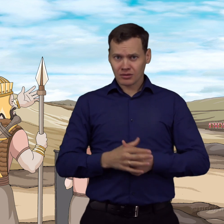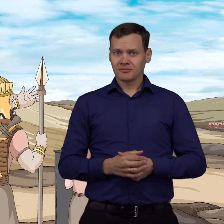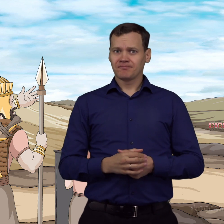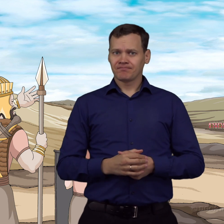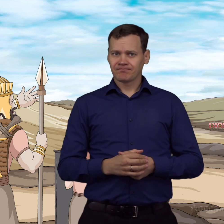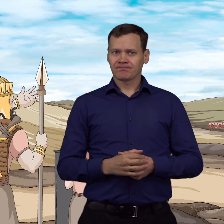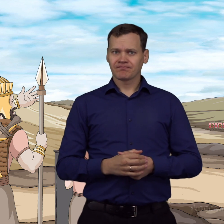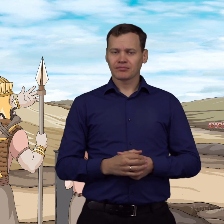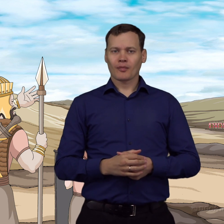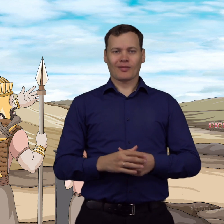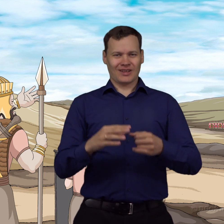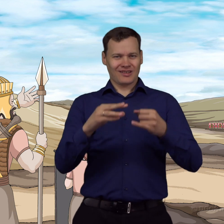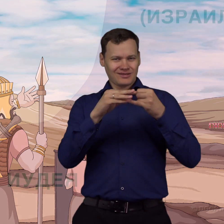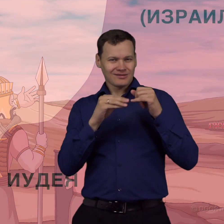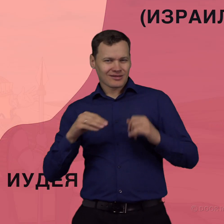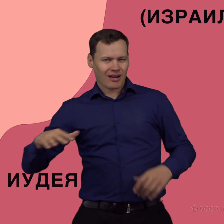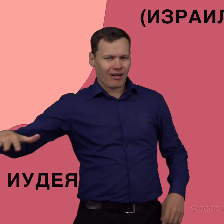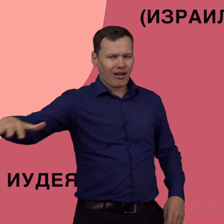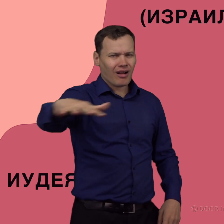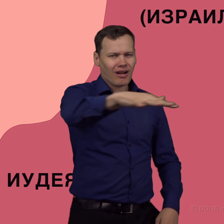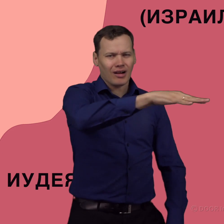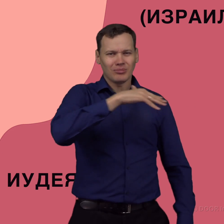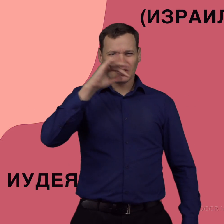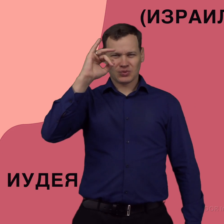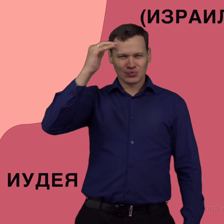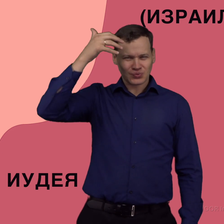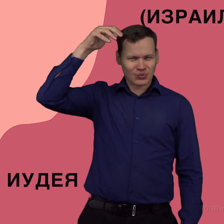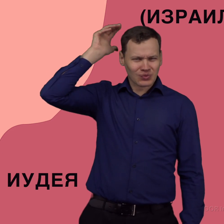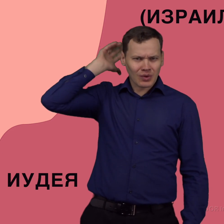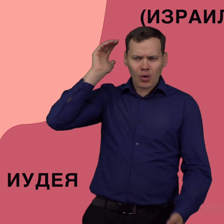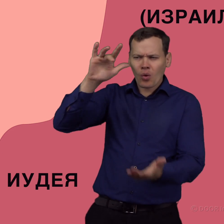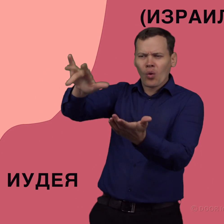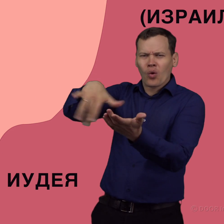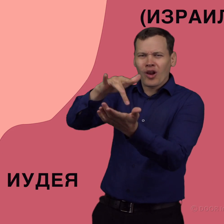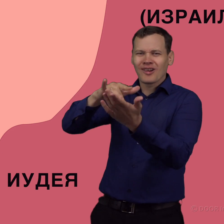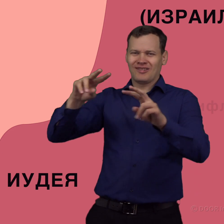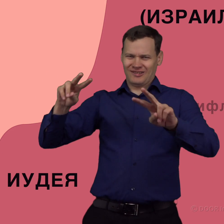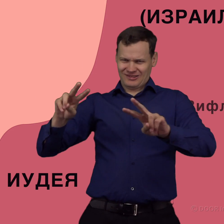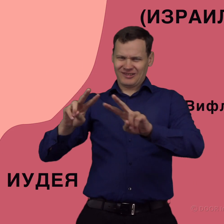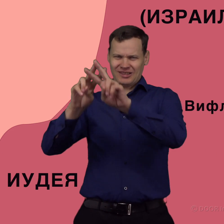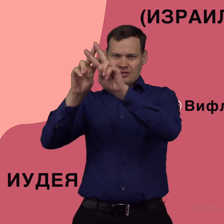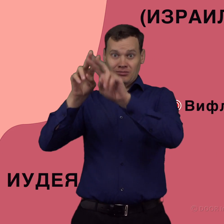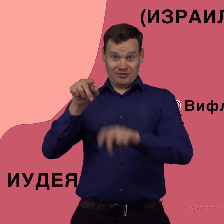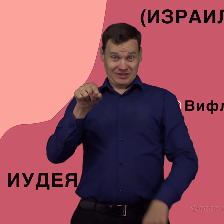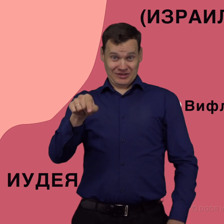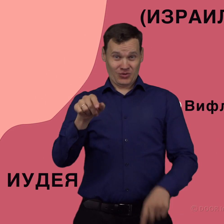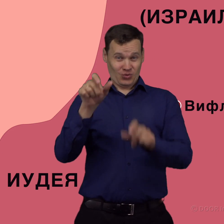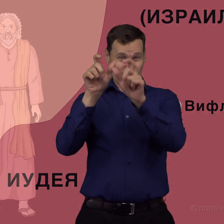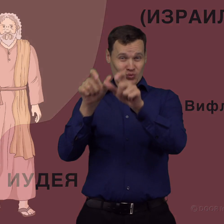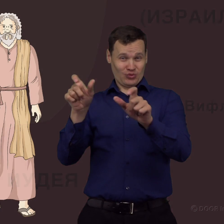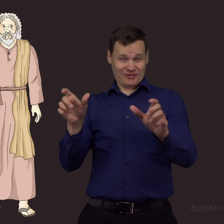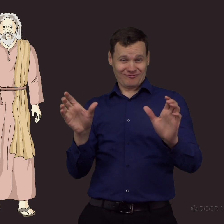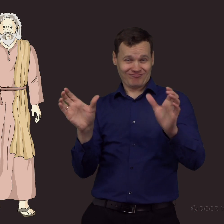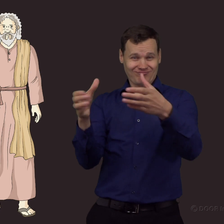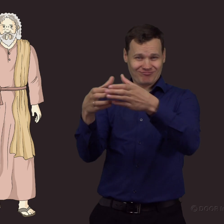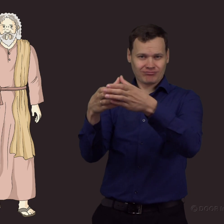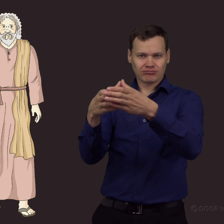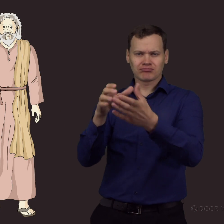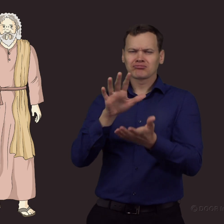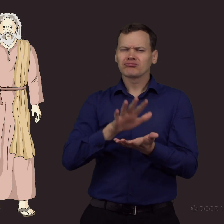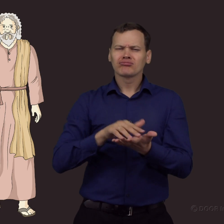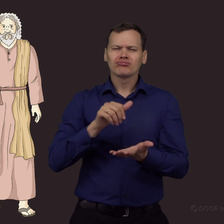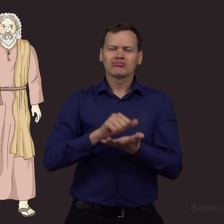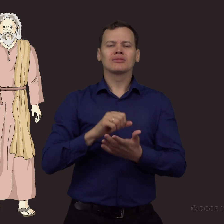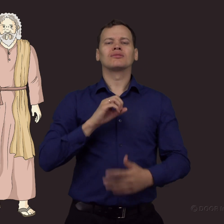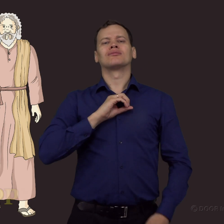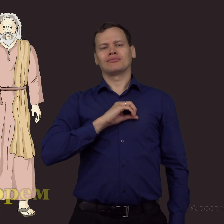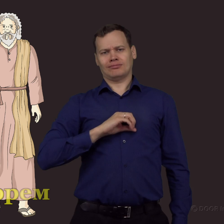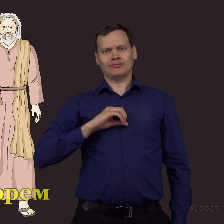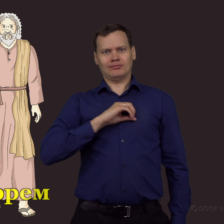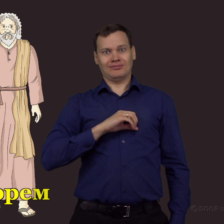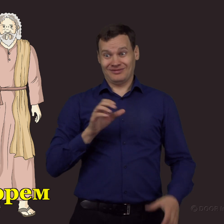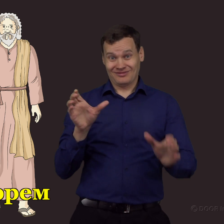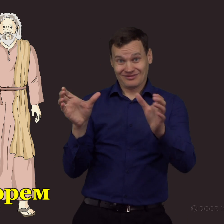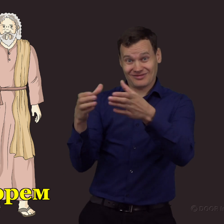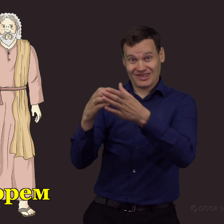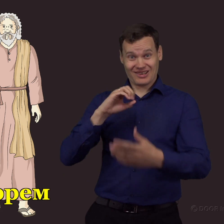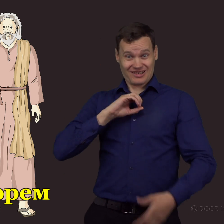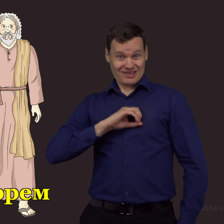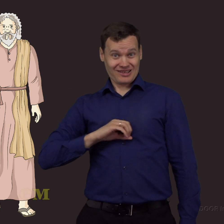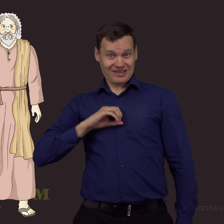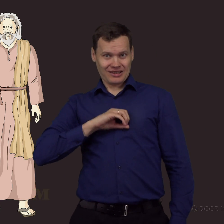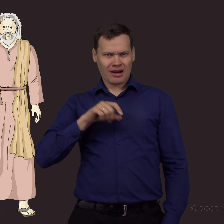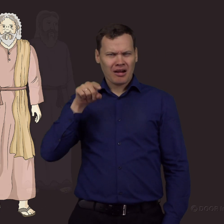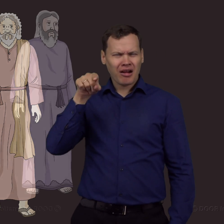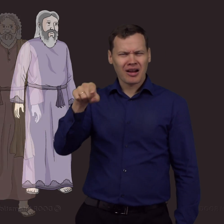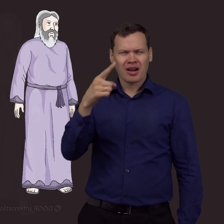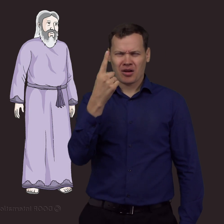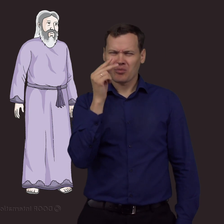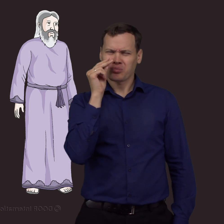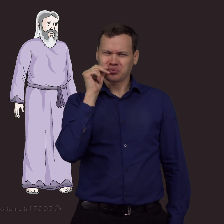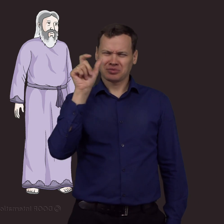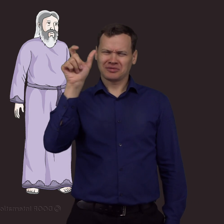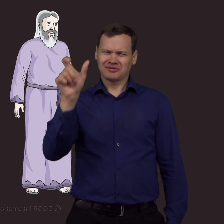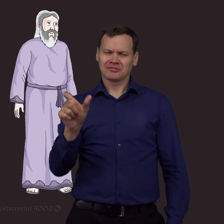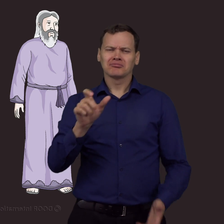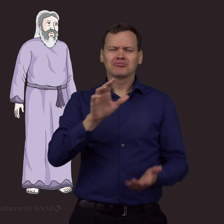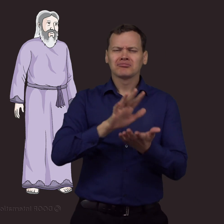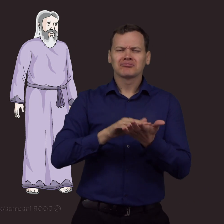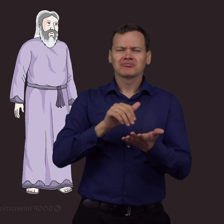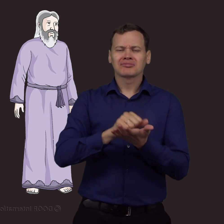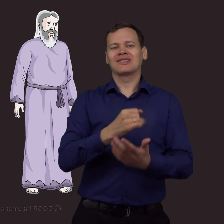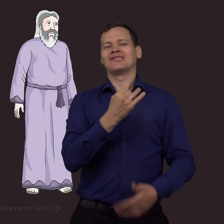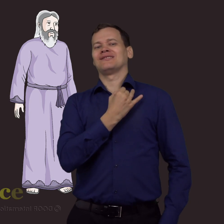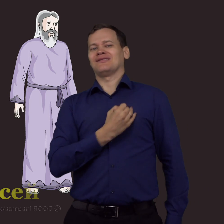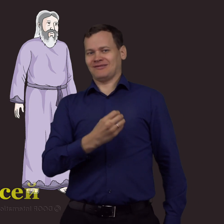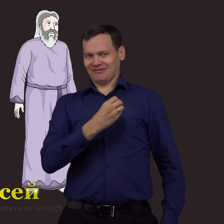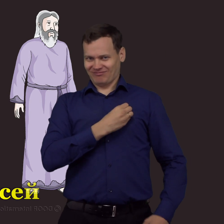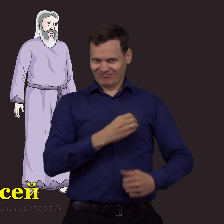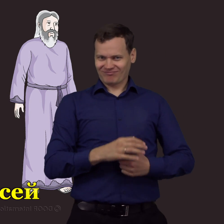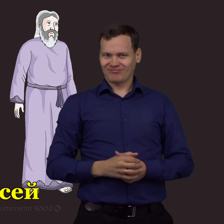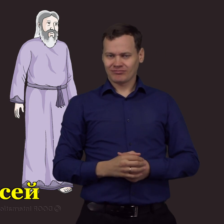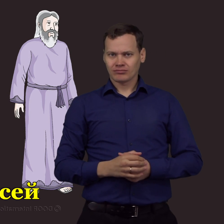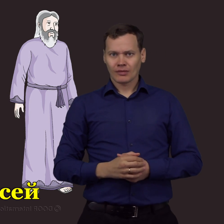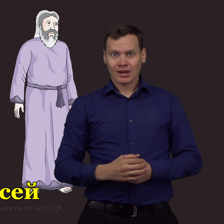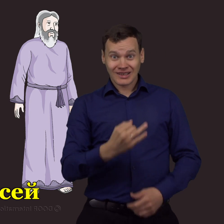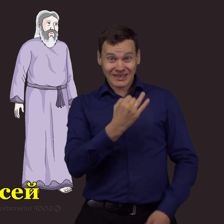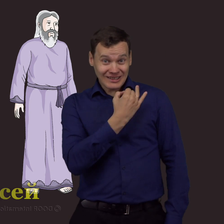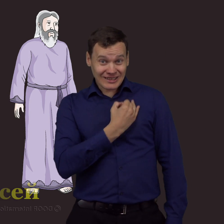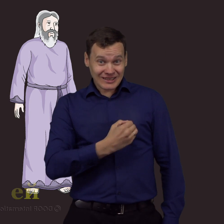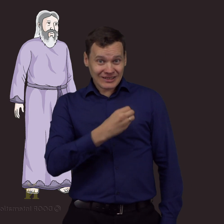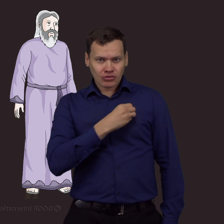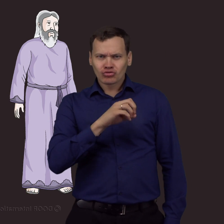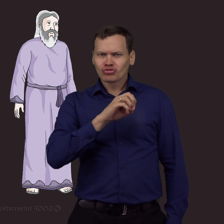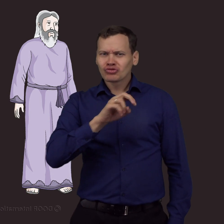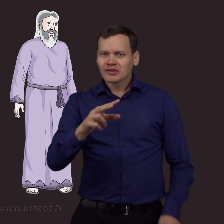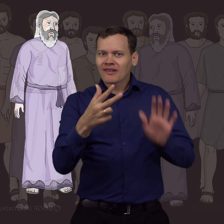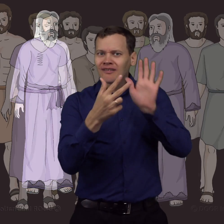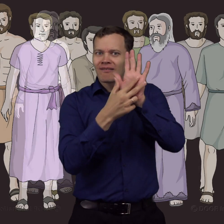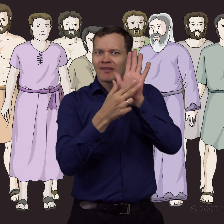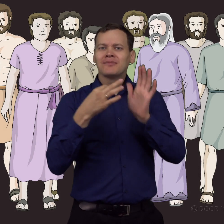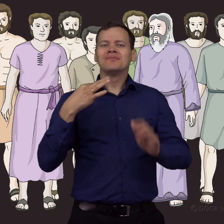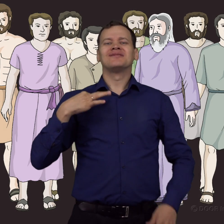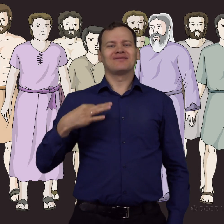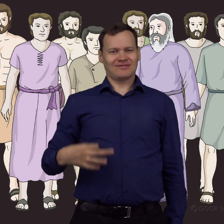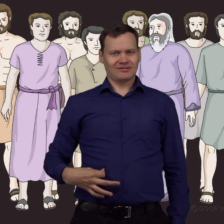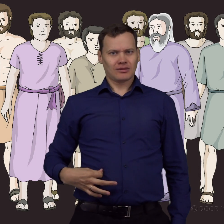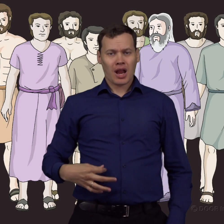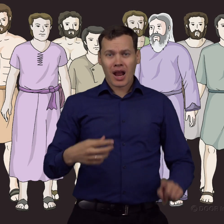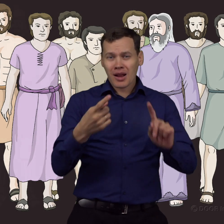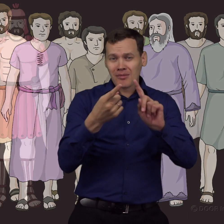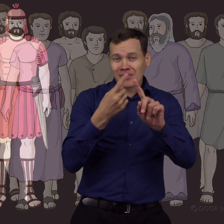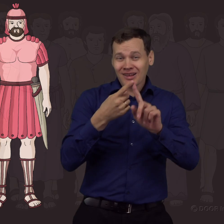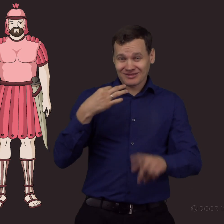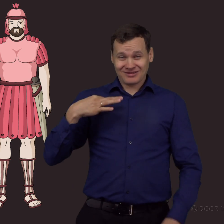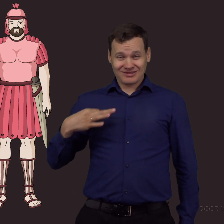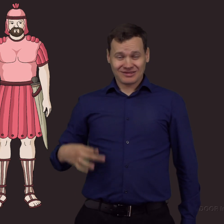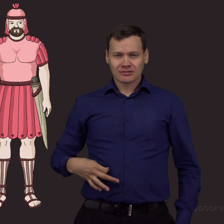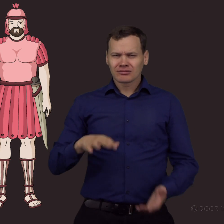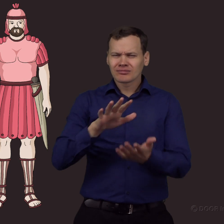Now David was the son of a man named Jesse, an Ephrathite from Bethlehem of Judah who had eight sons in the days of Saul. And Jesse was old and well along in years.